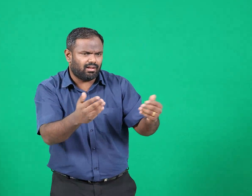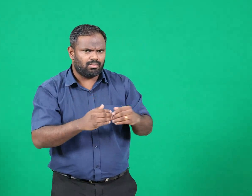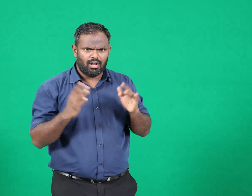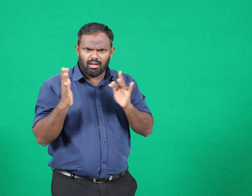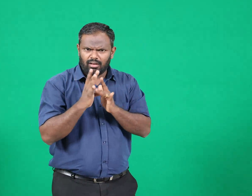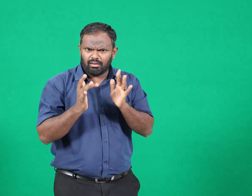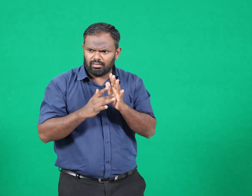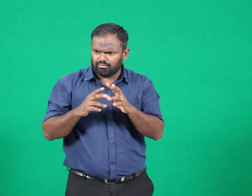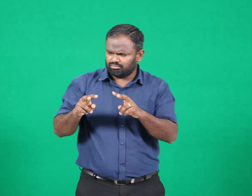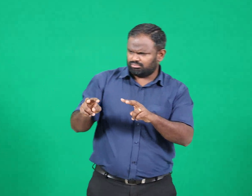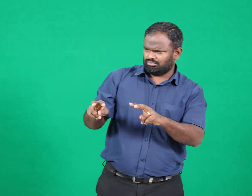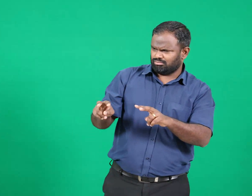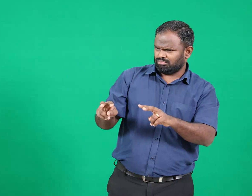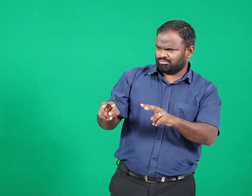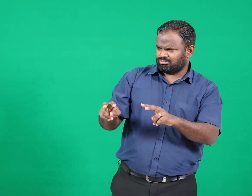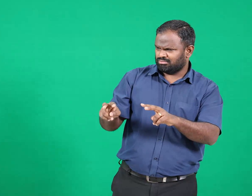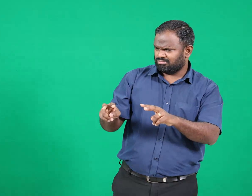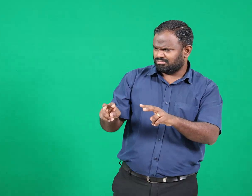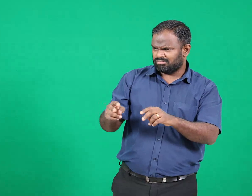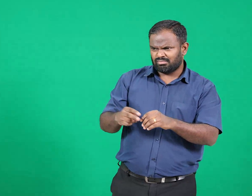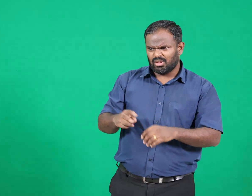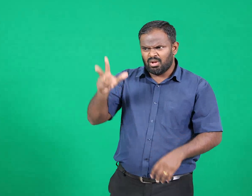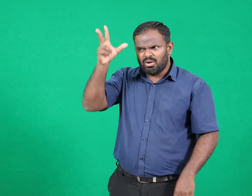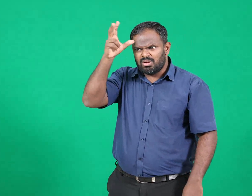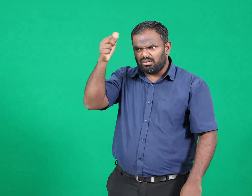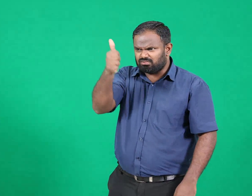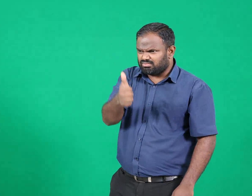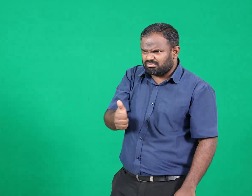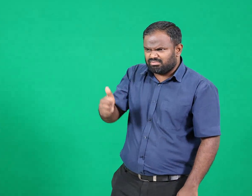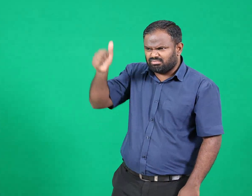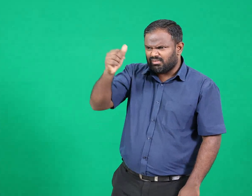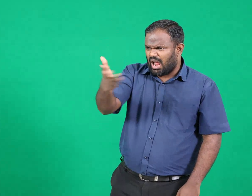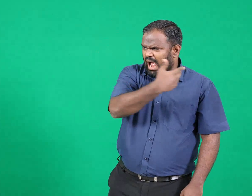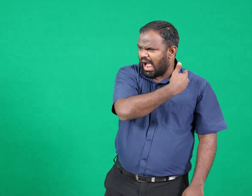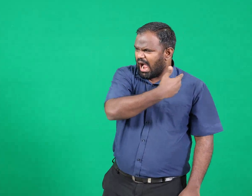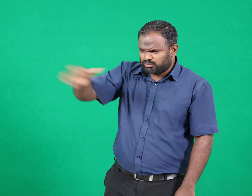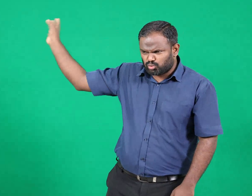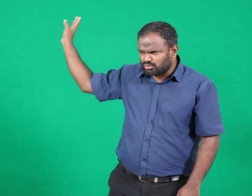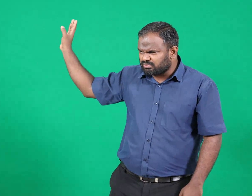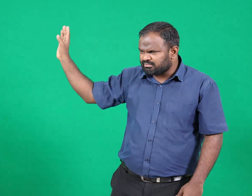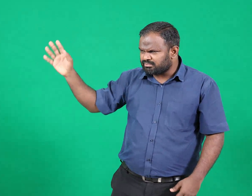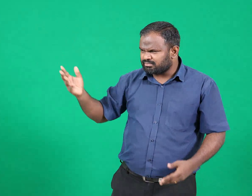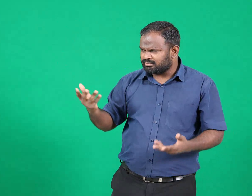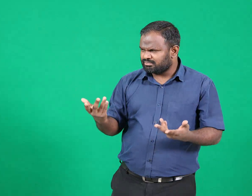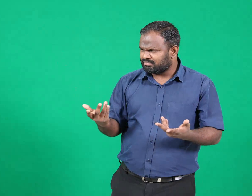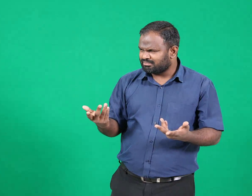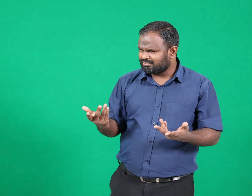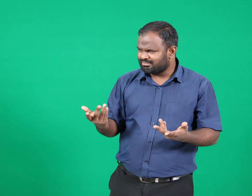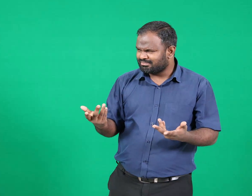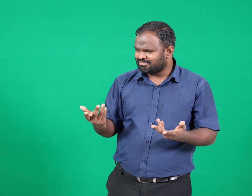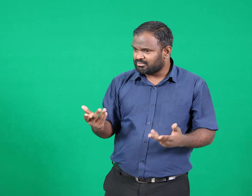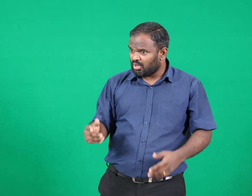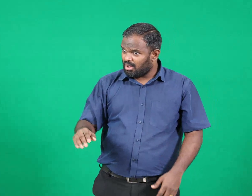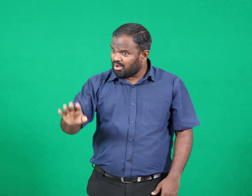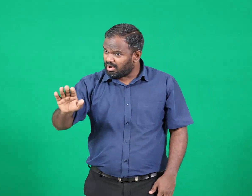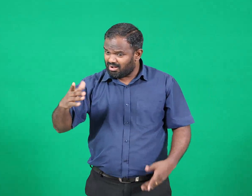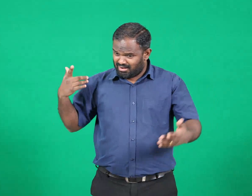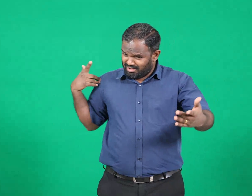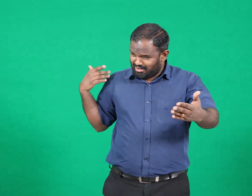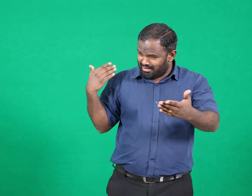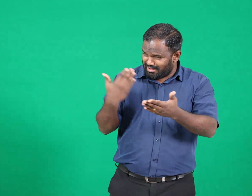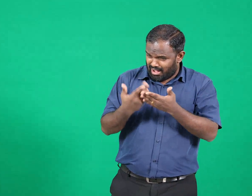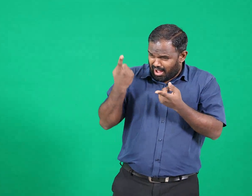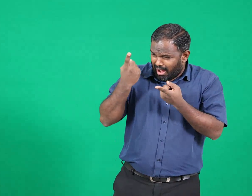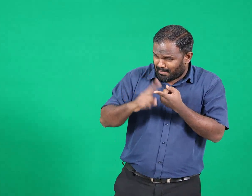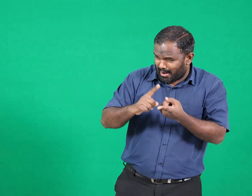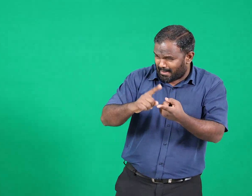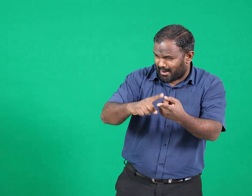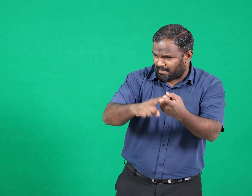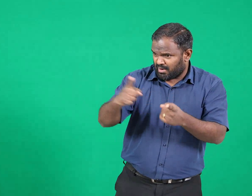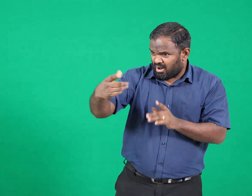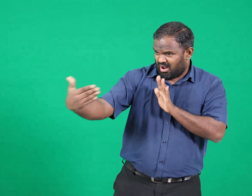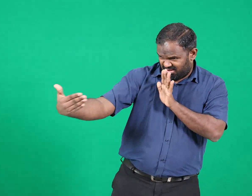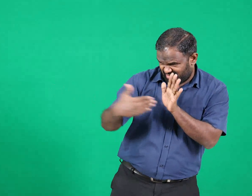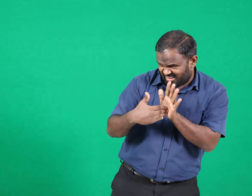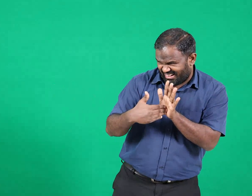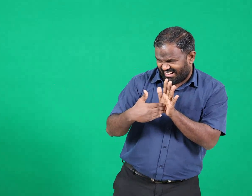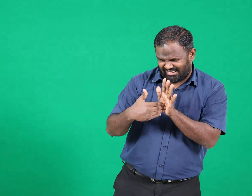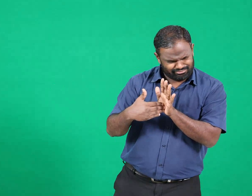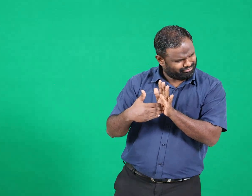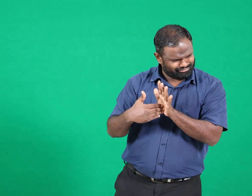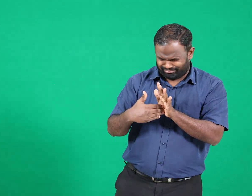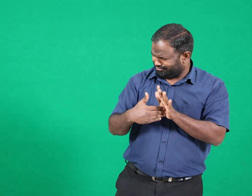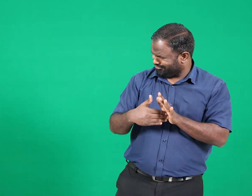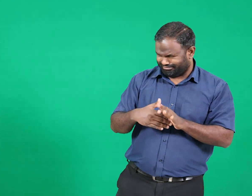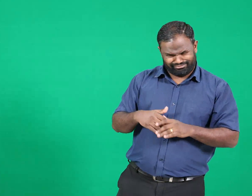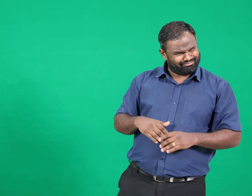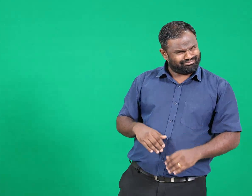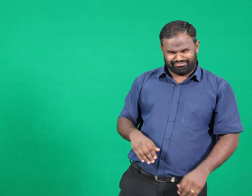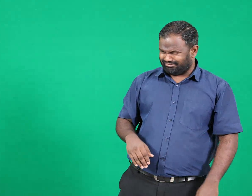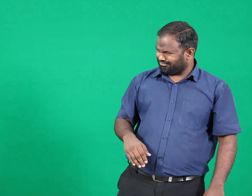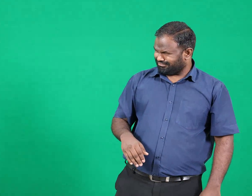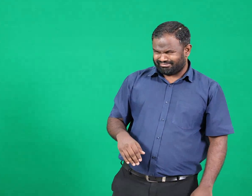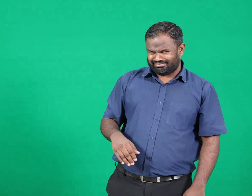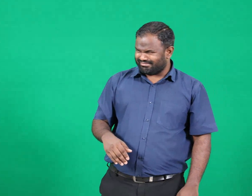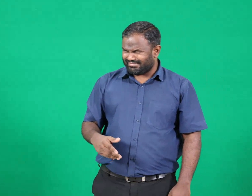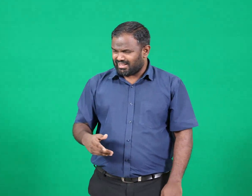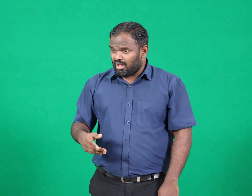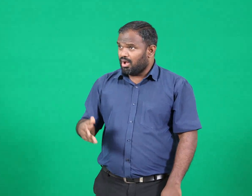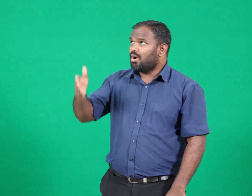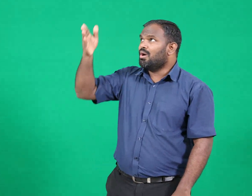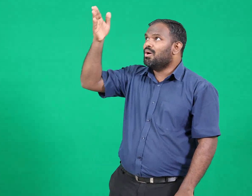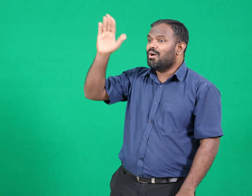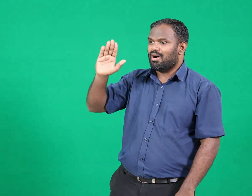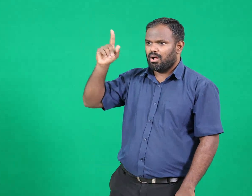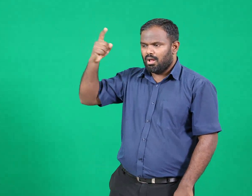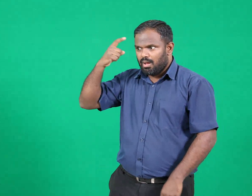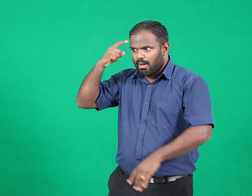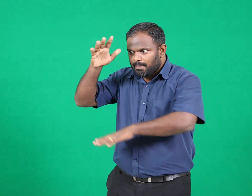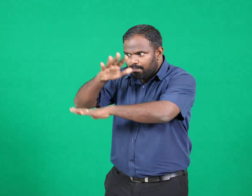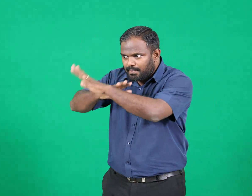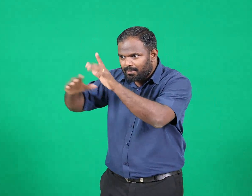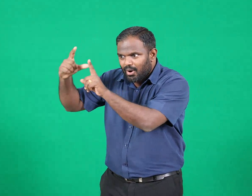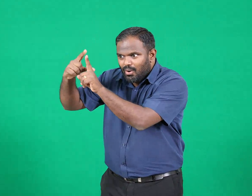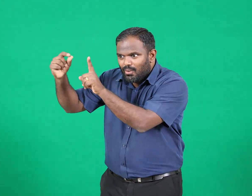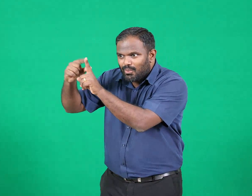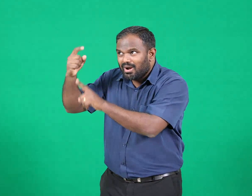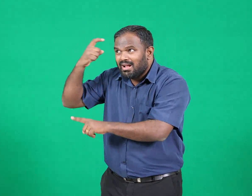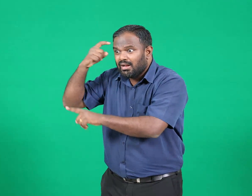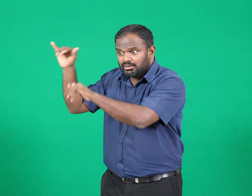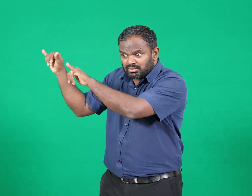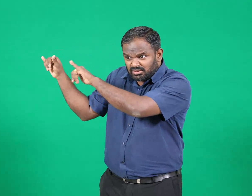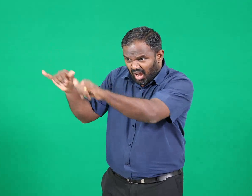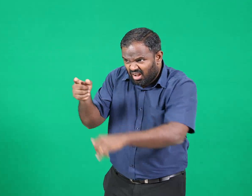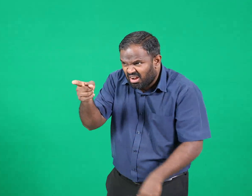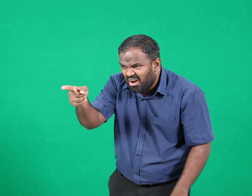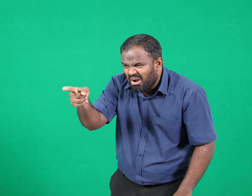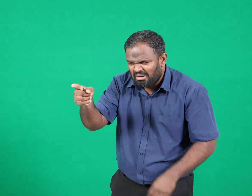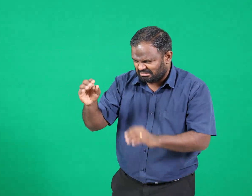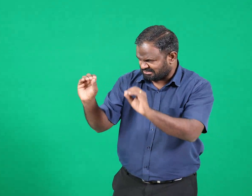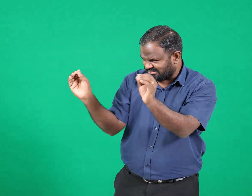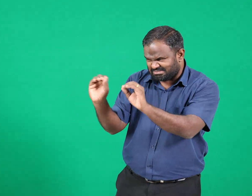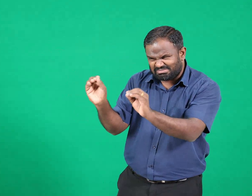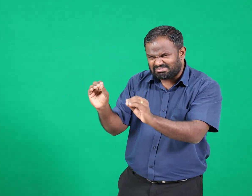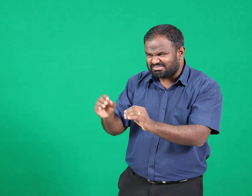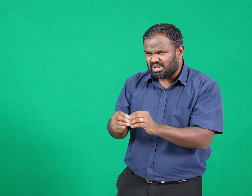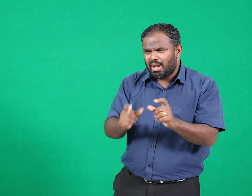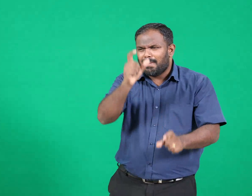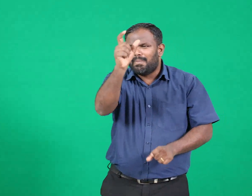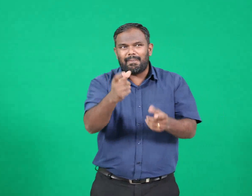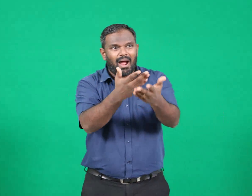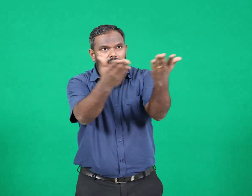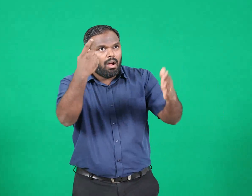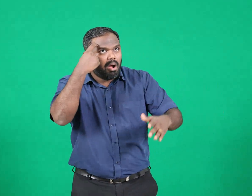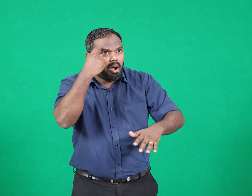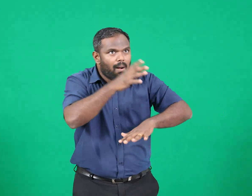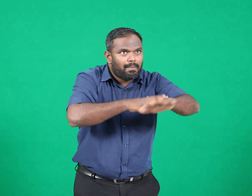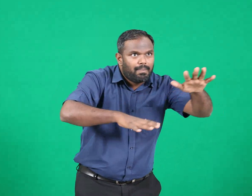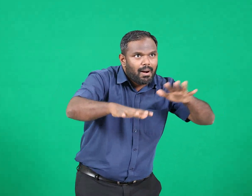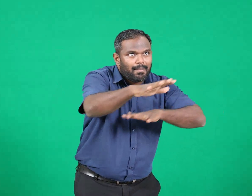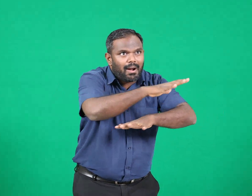But Jesus turned and said to Peter, "Get behind Me, Satan! You are a stumbling block to Me.